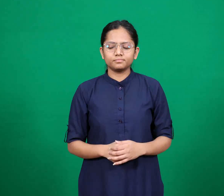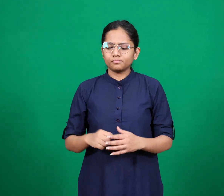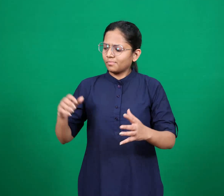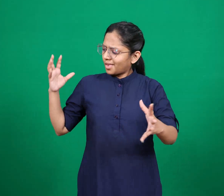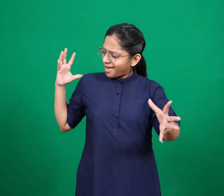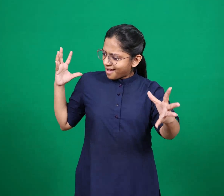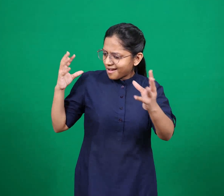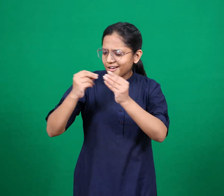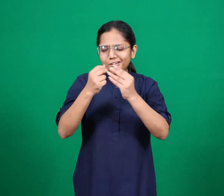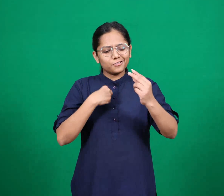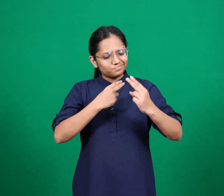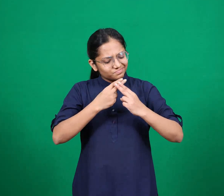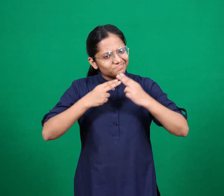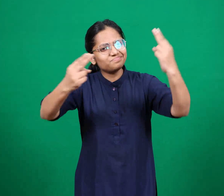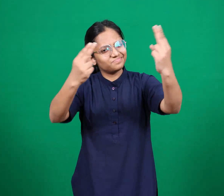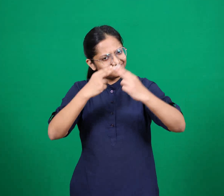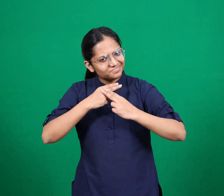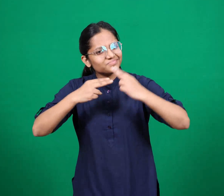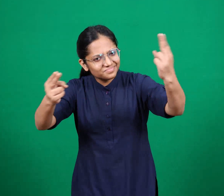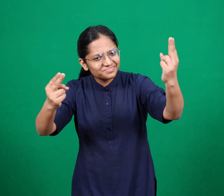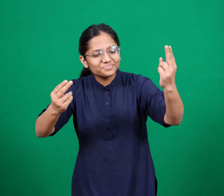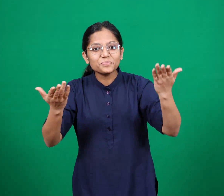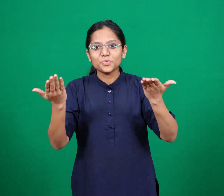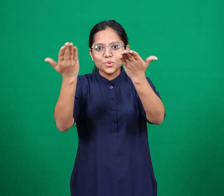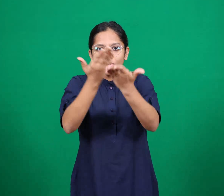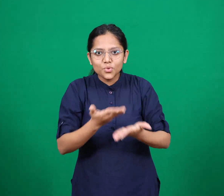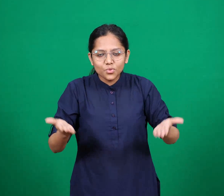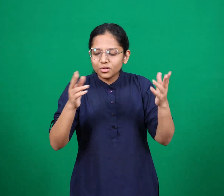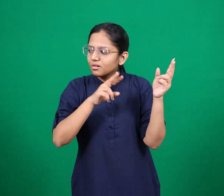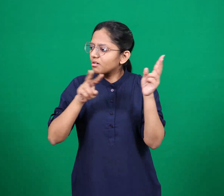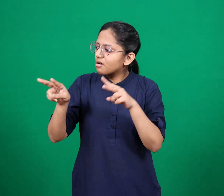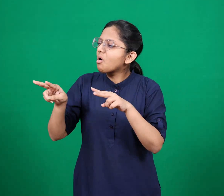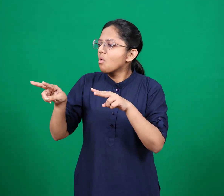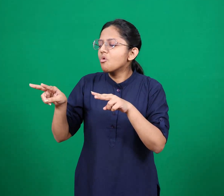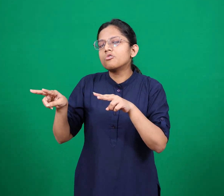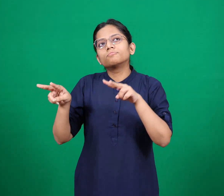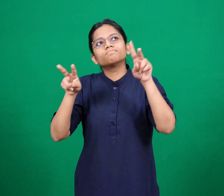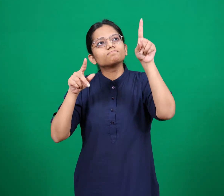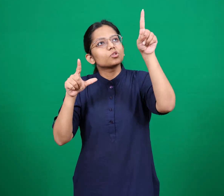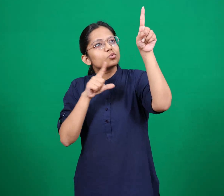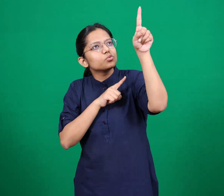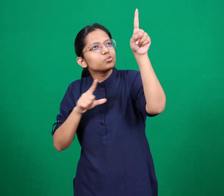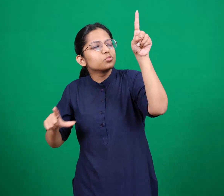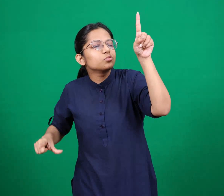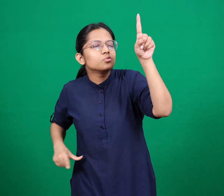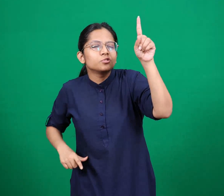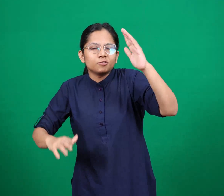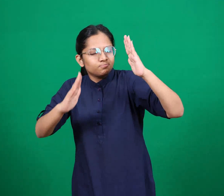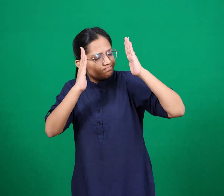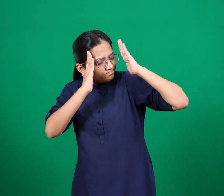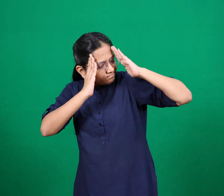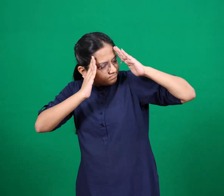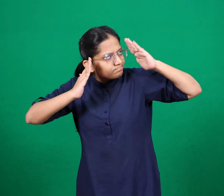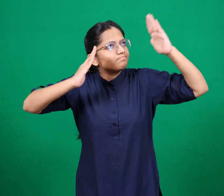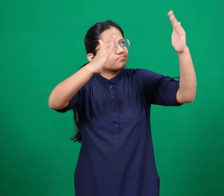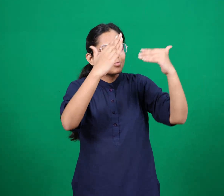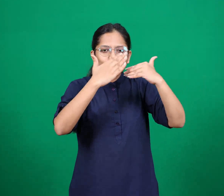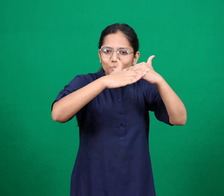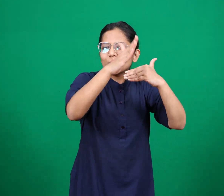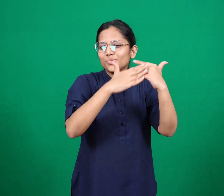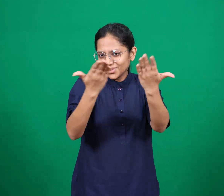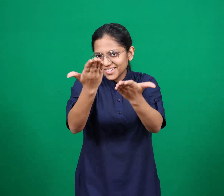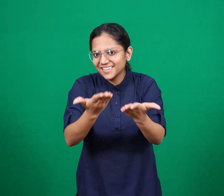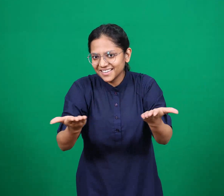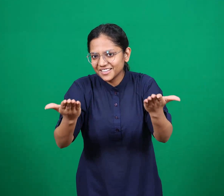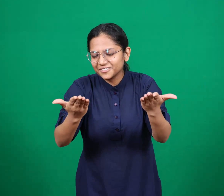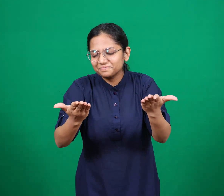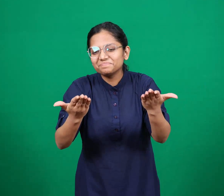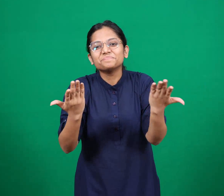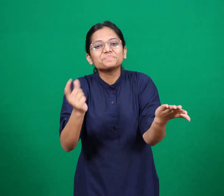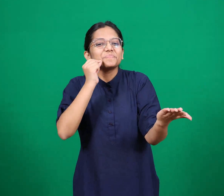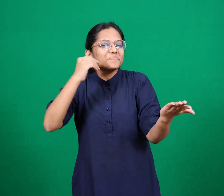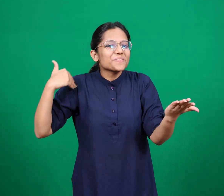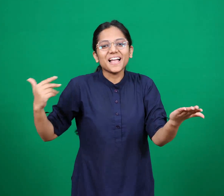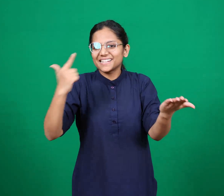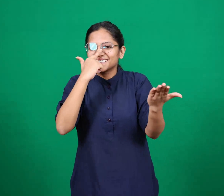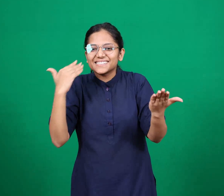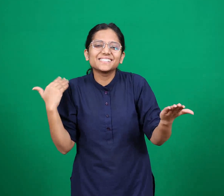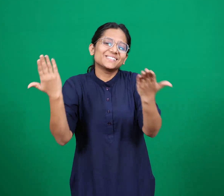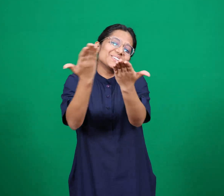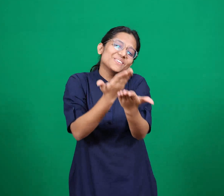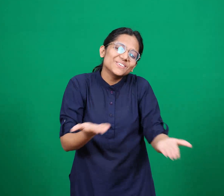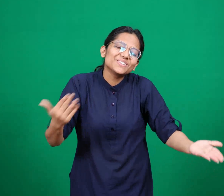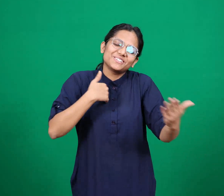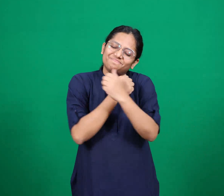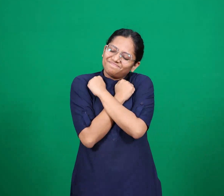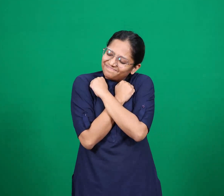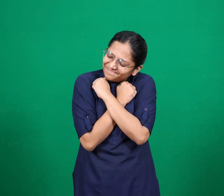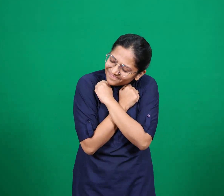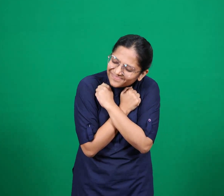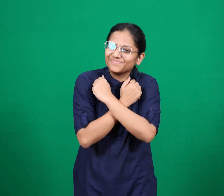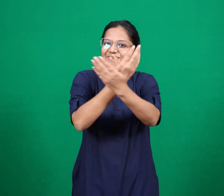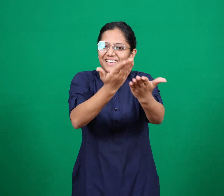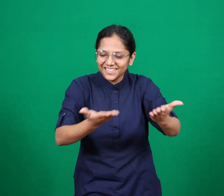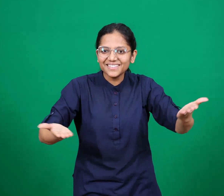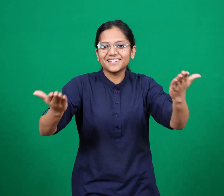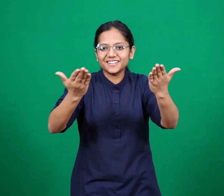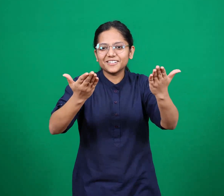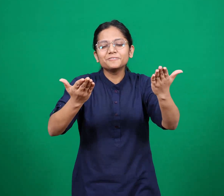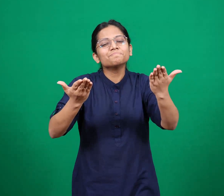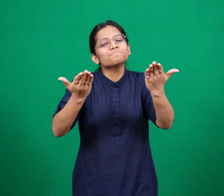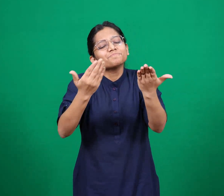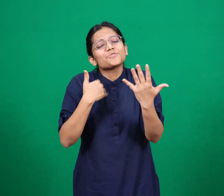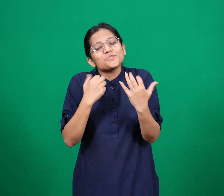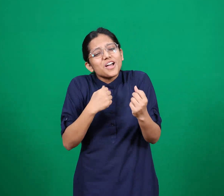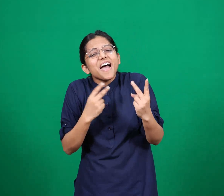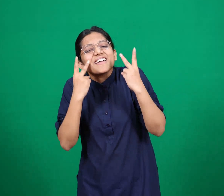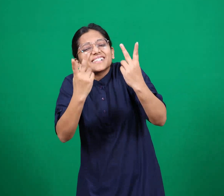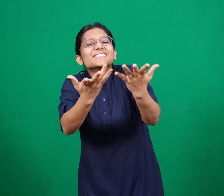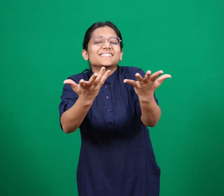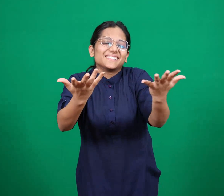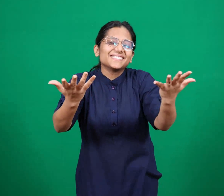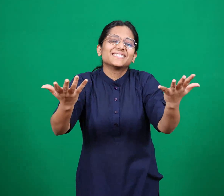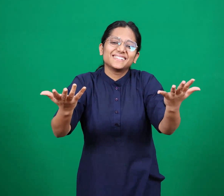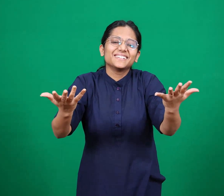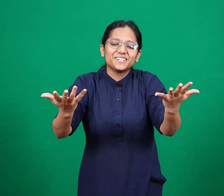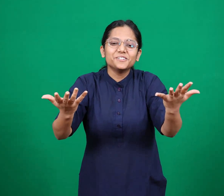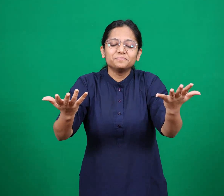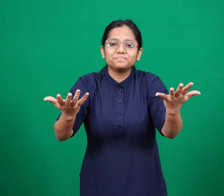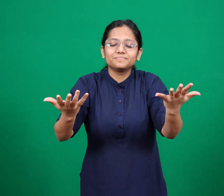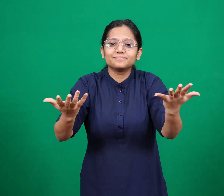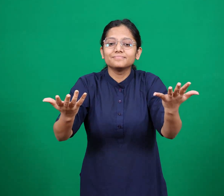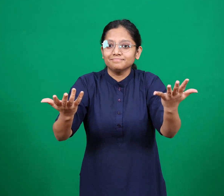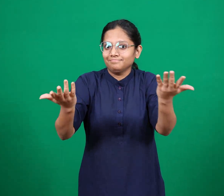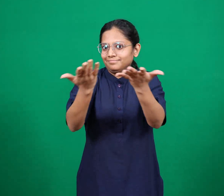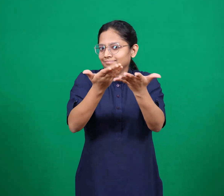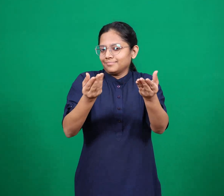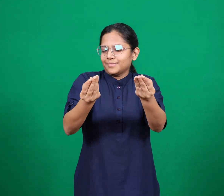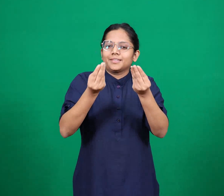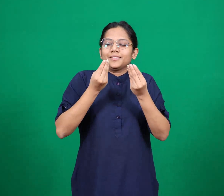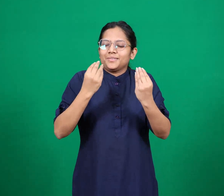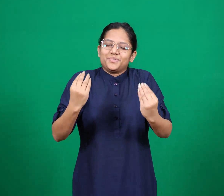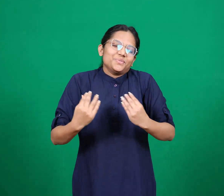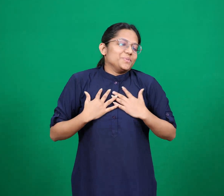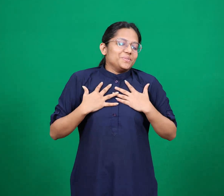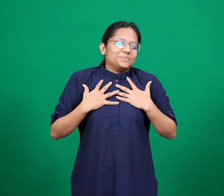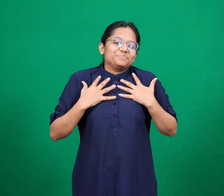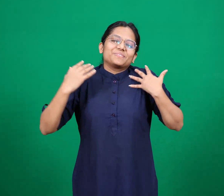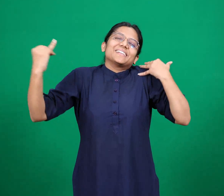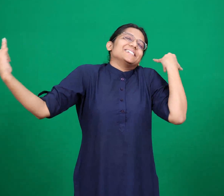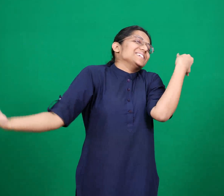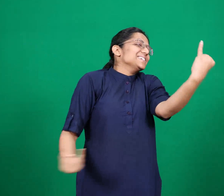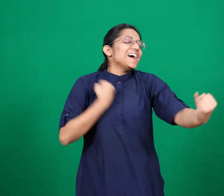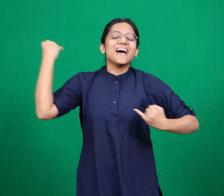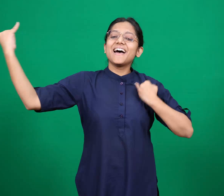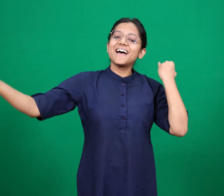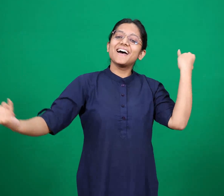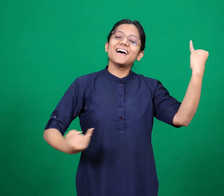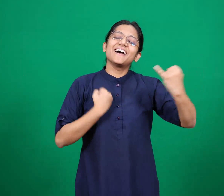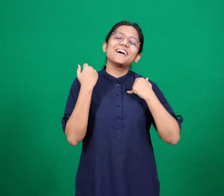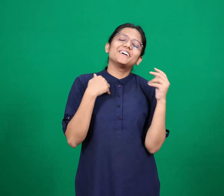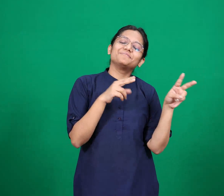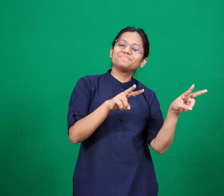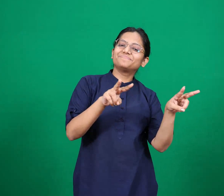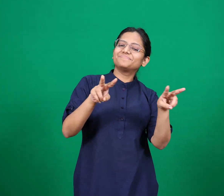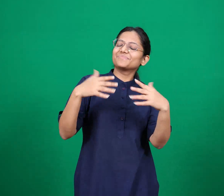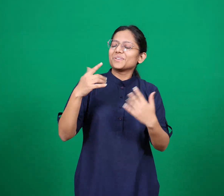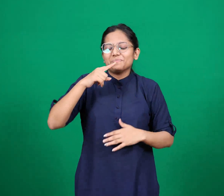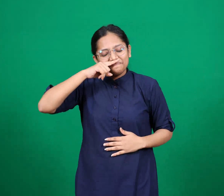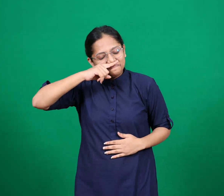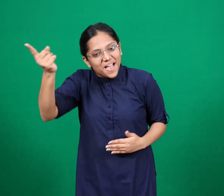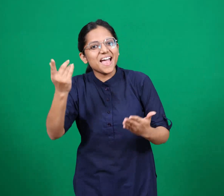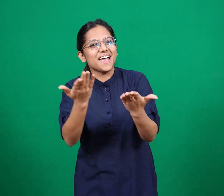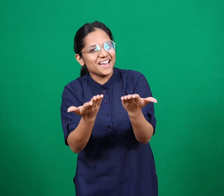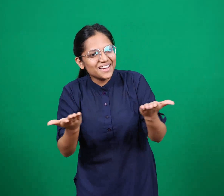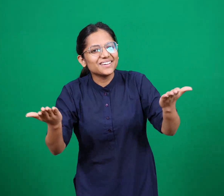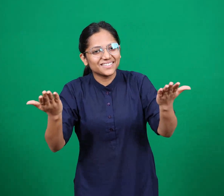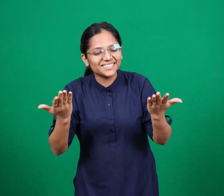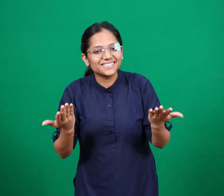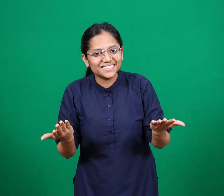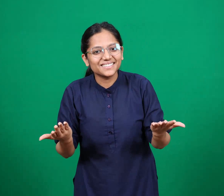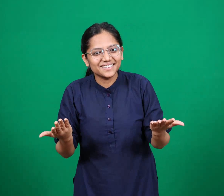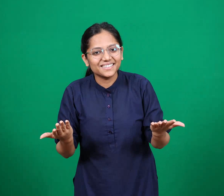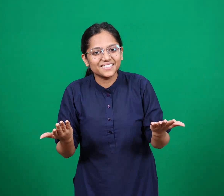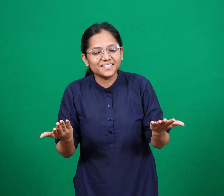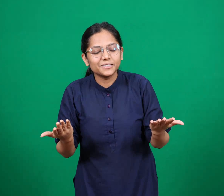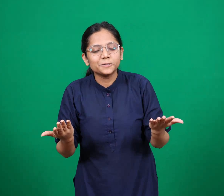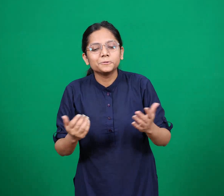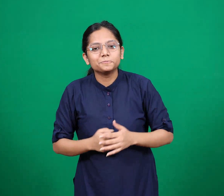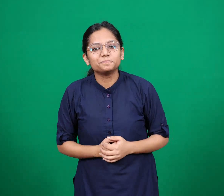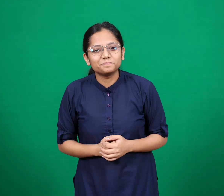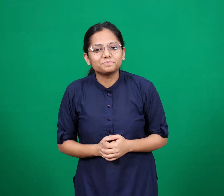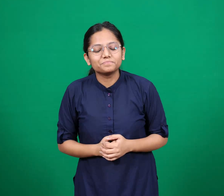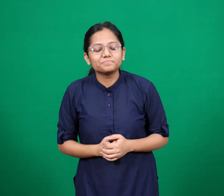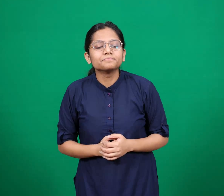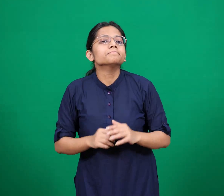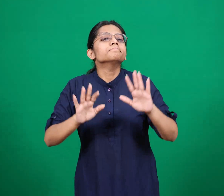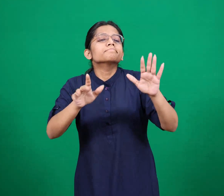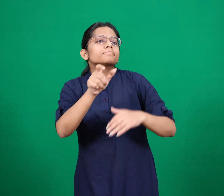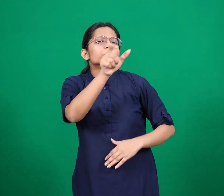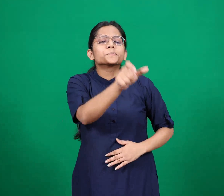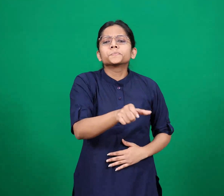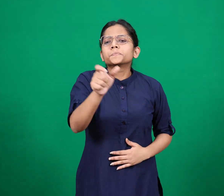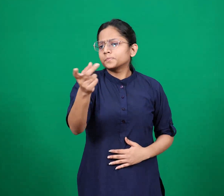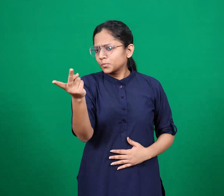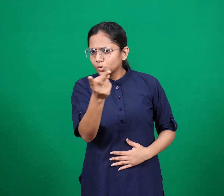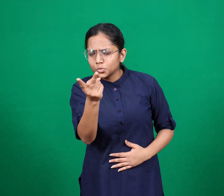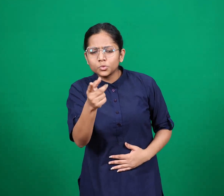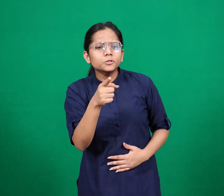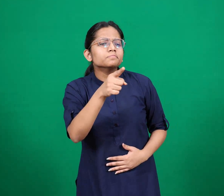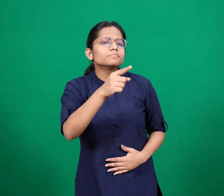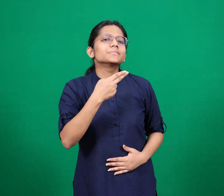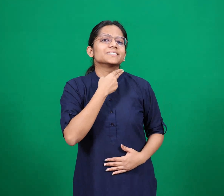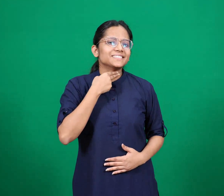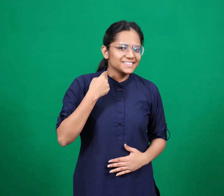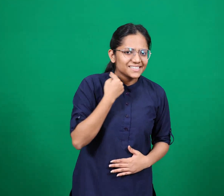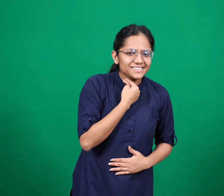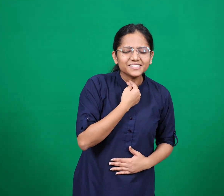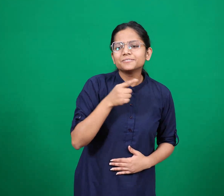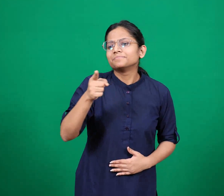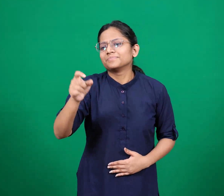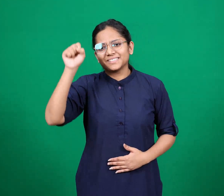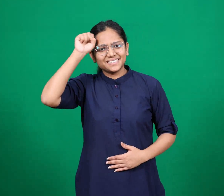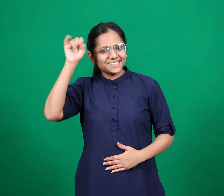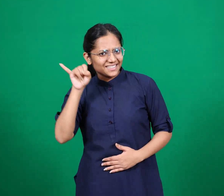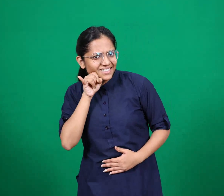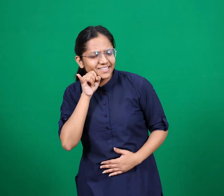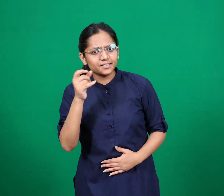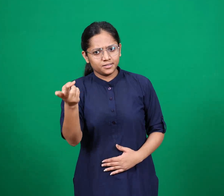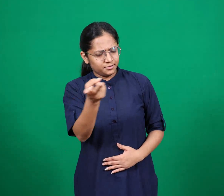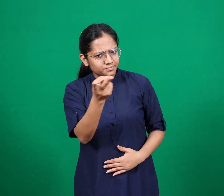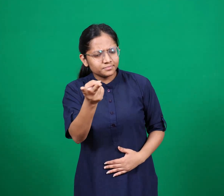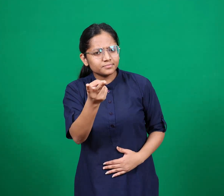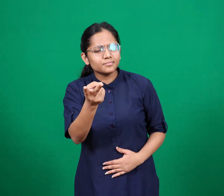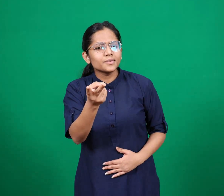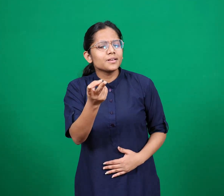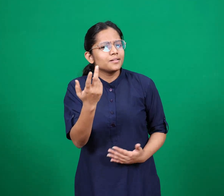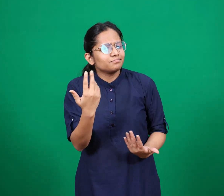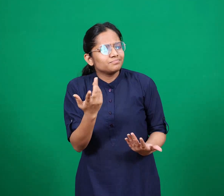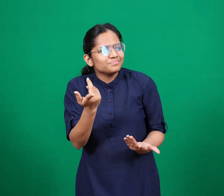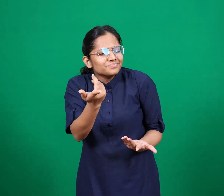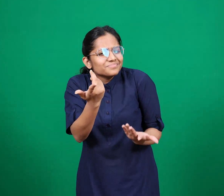Therefore, my brothers, whom I love and long for, my joy and crown, that is how you must stand firm in the Lord, my beloved.